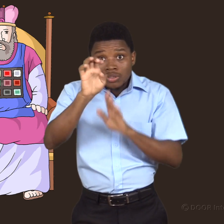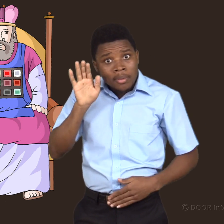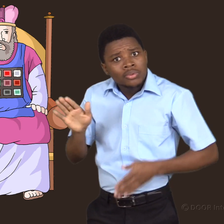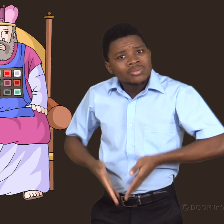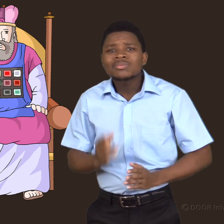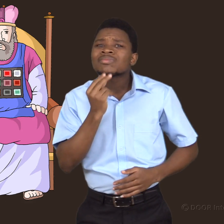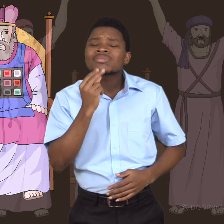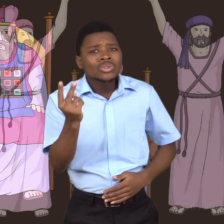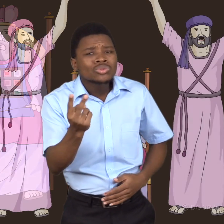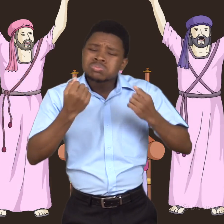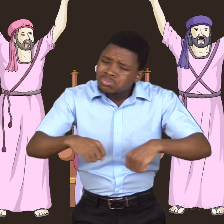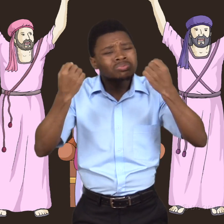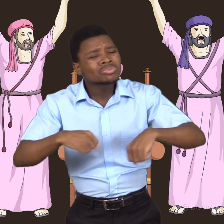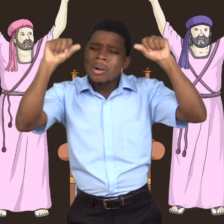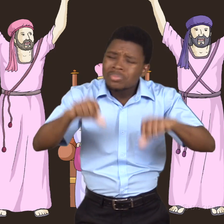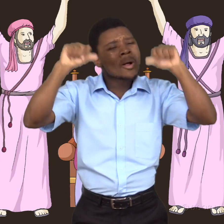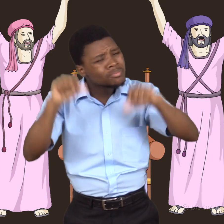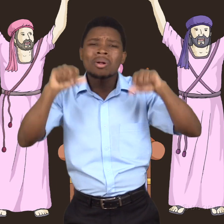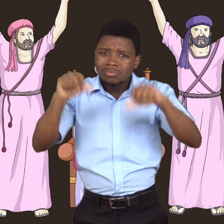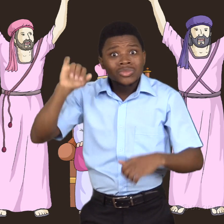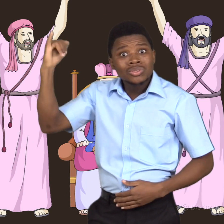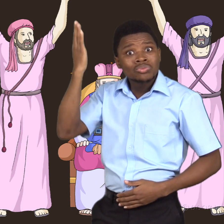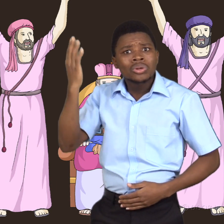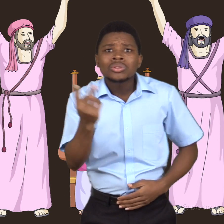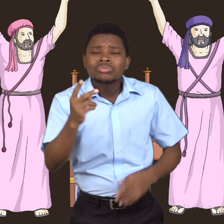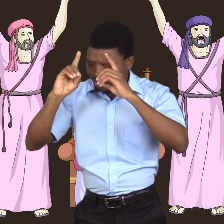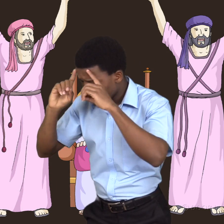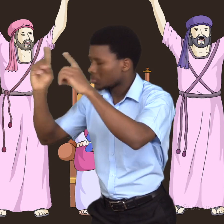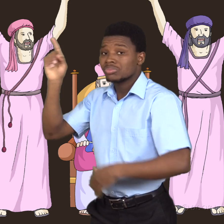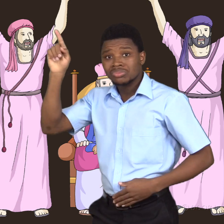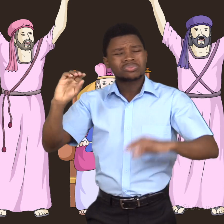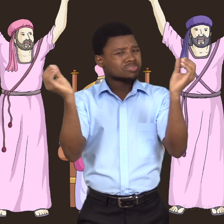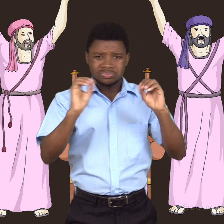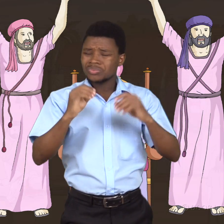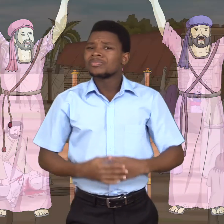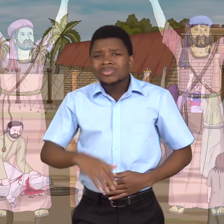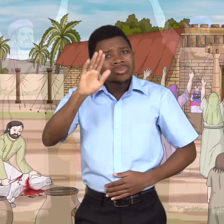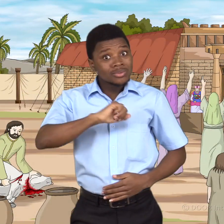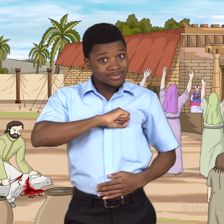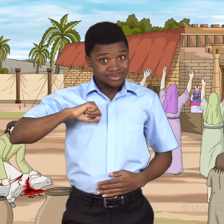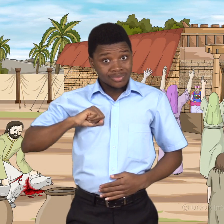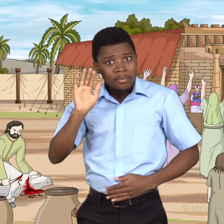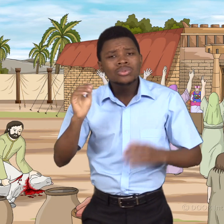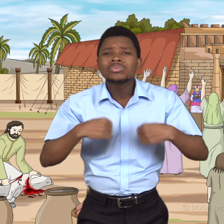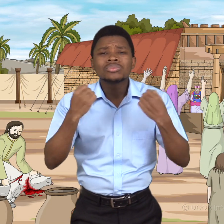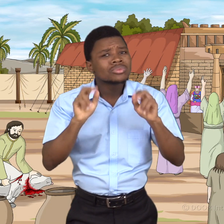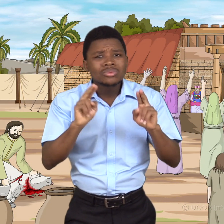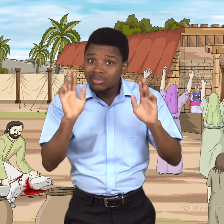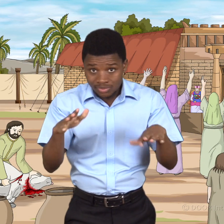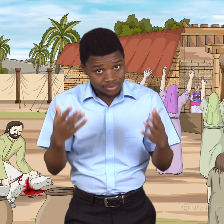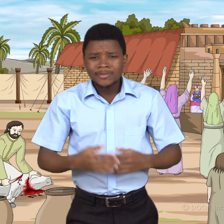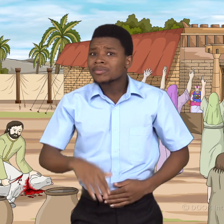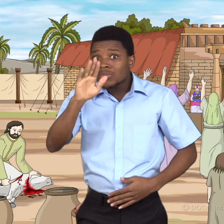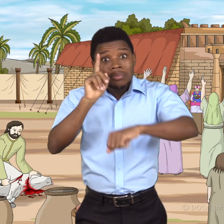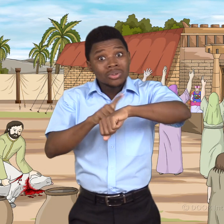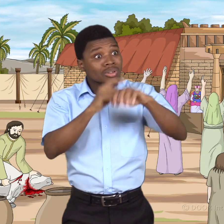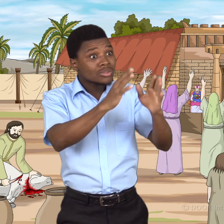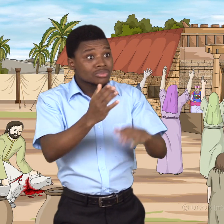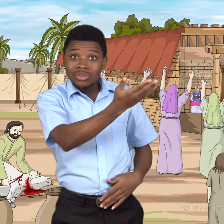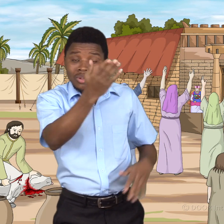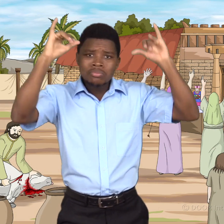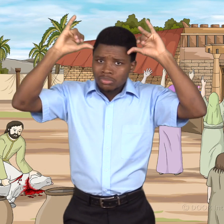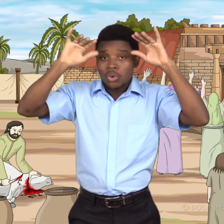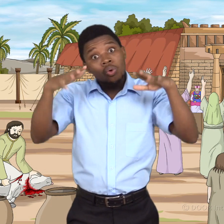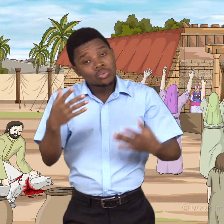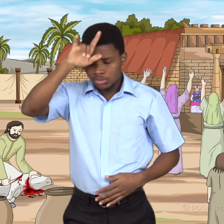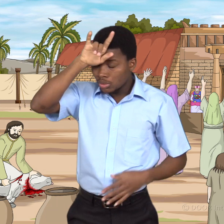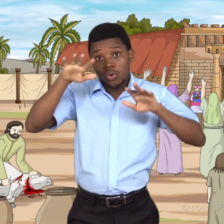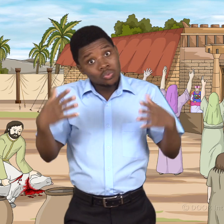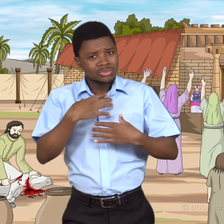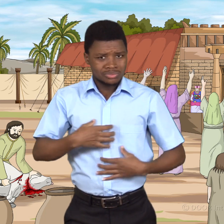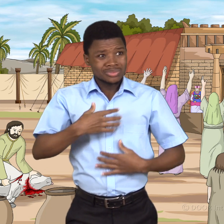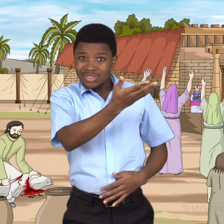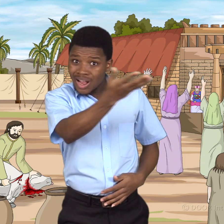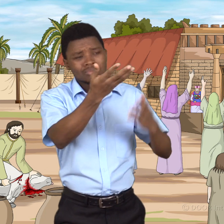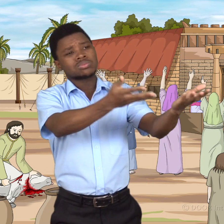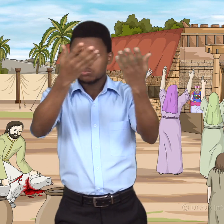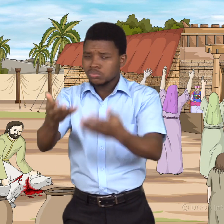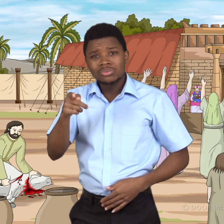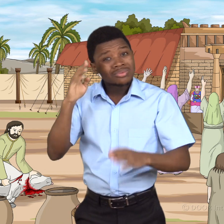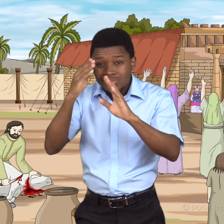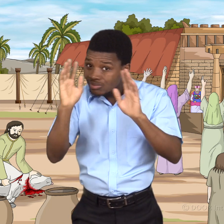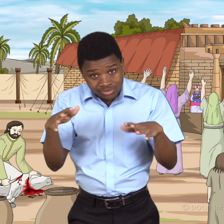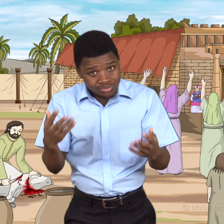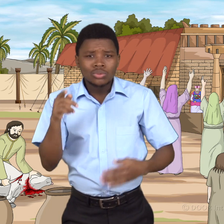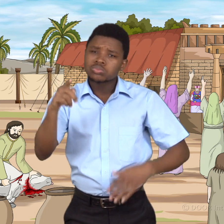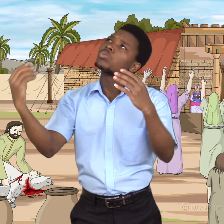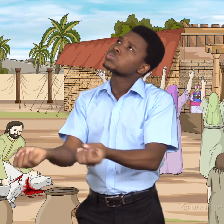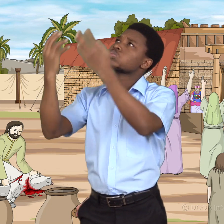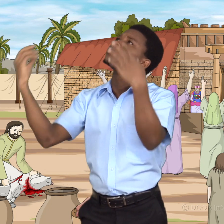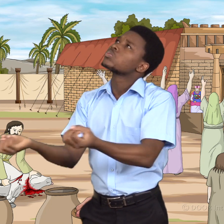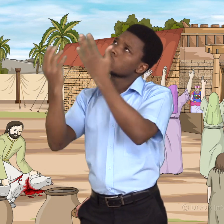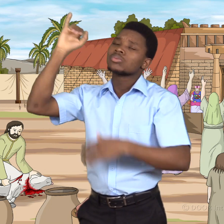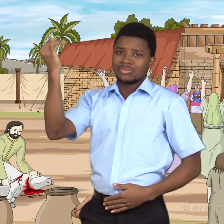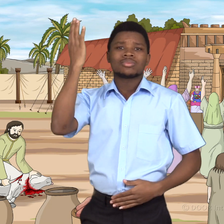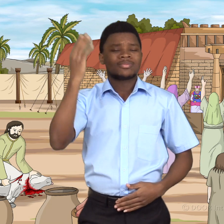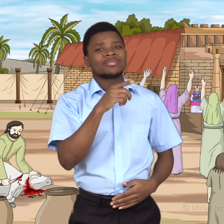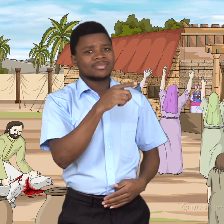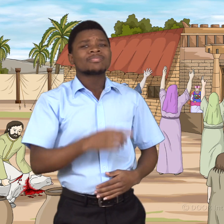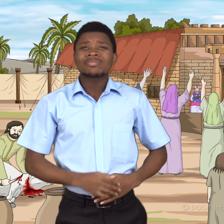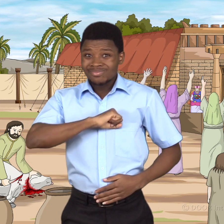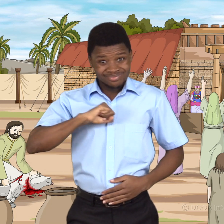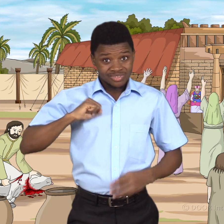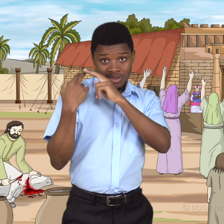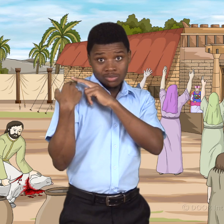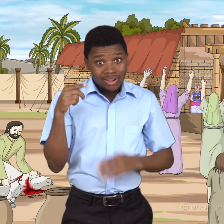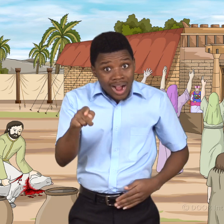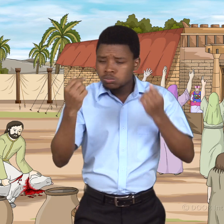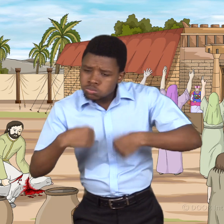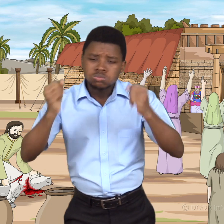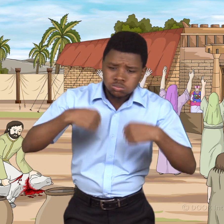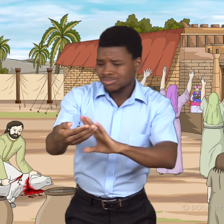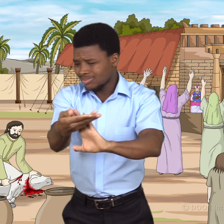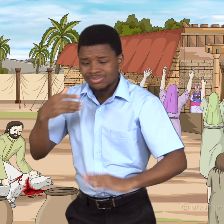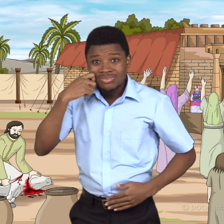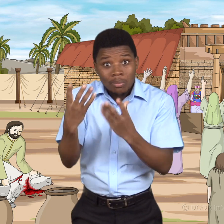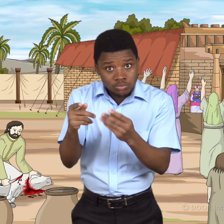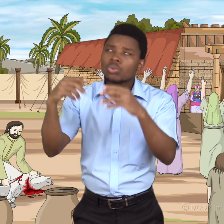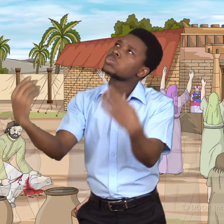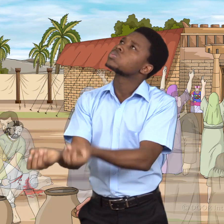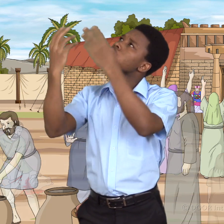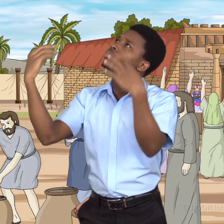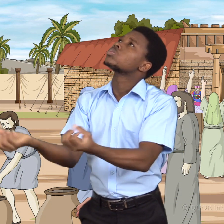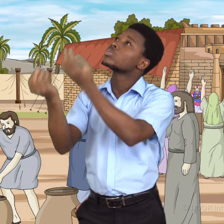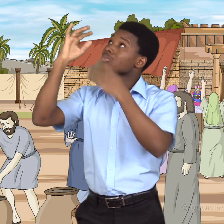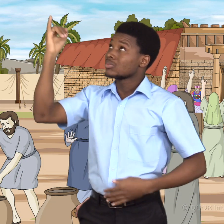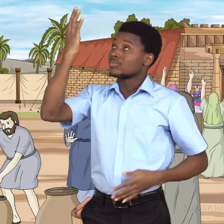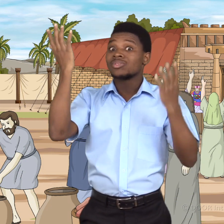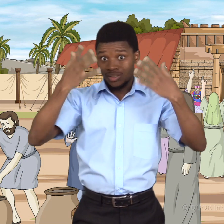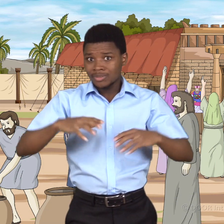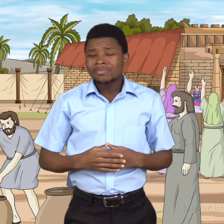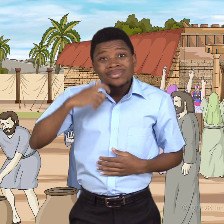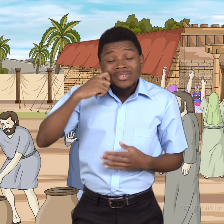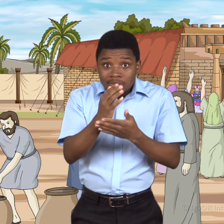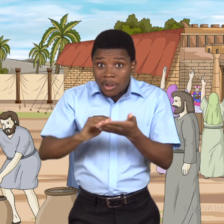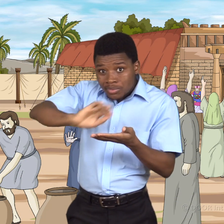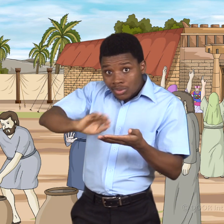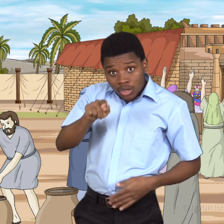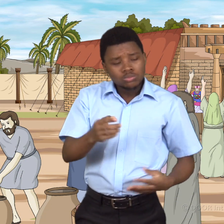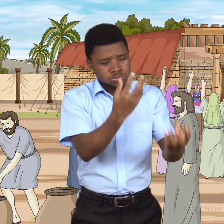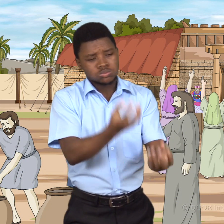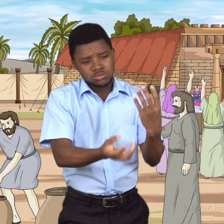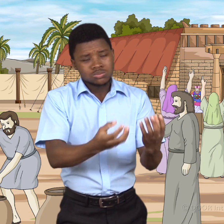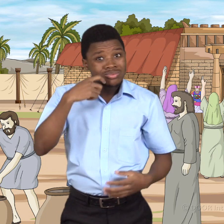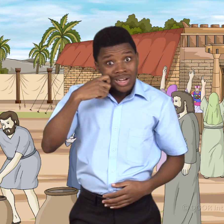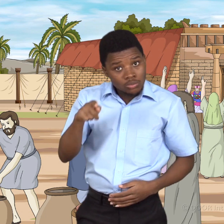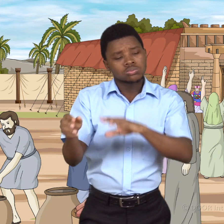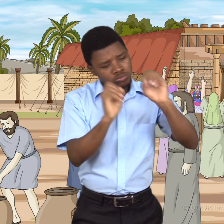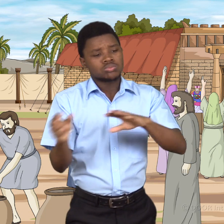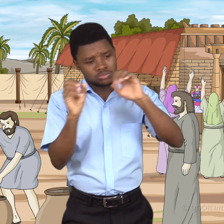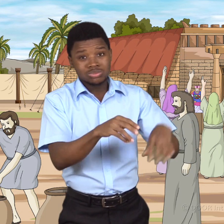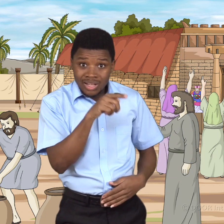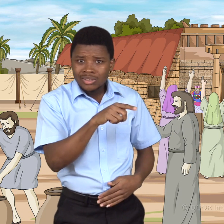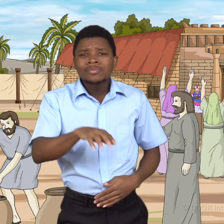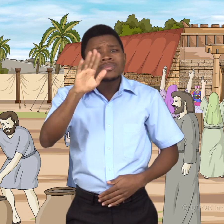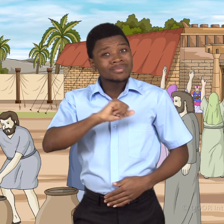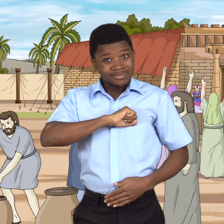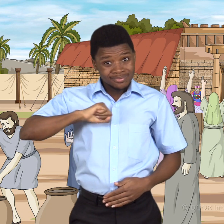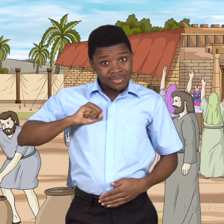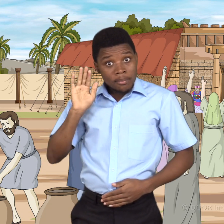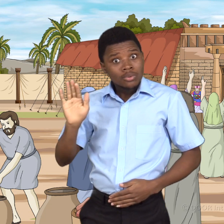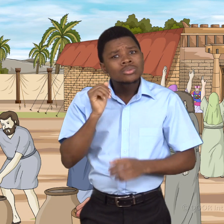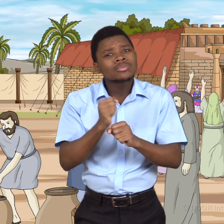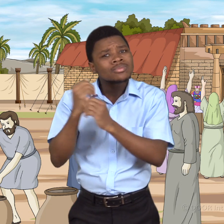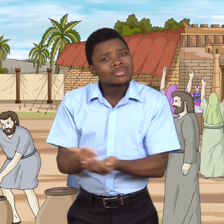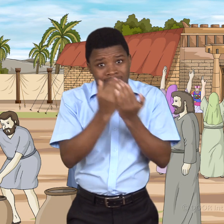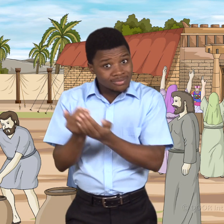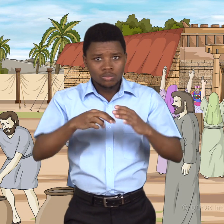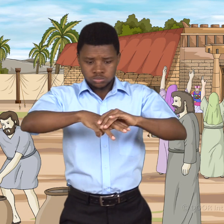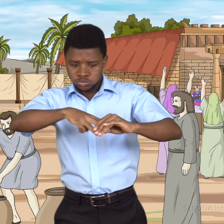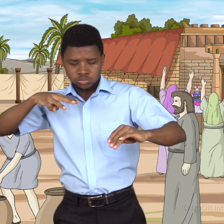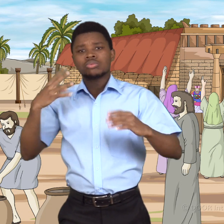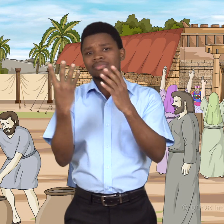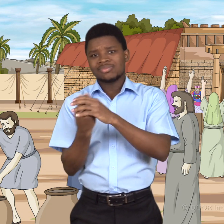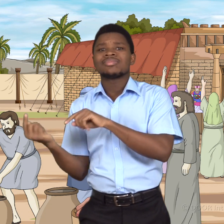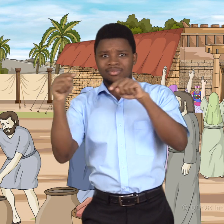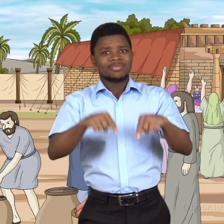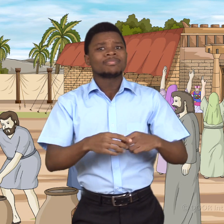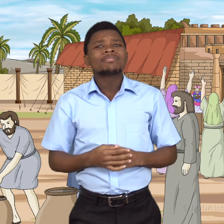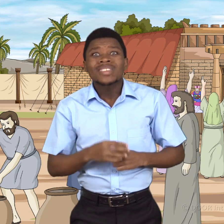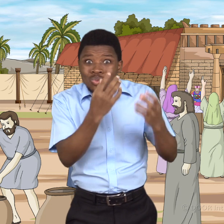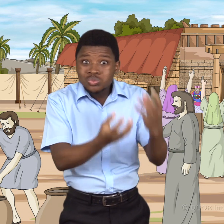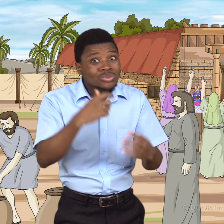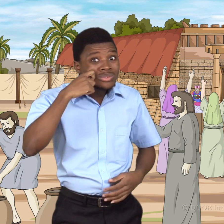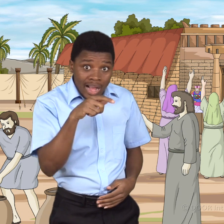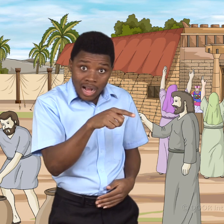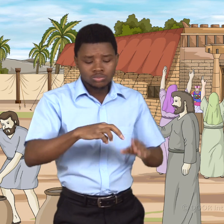Now the sons of Eli were wicked men; they had no regard for the LORD or for the custom of the priests with the people. When any man offered a sacrifice, the servant of the priest would come with a three-pronged meat fork while the meat was boiling and plunge it into the pan or kettle or cauldron or cooking pot.